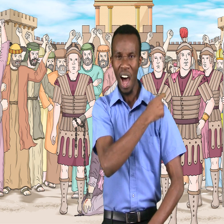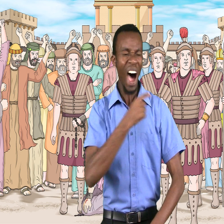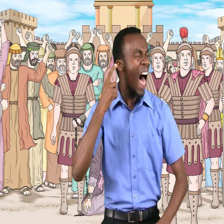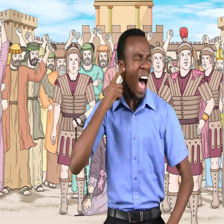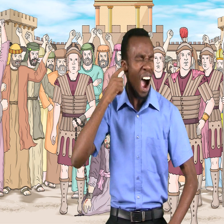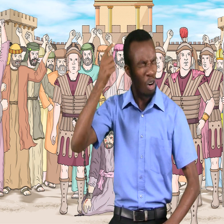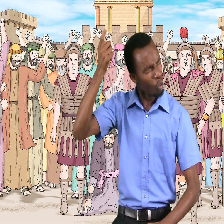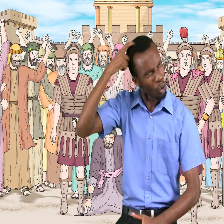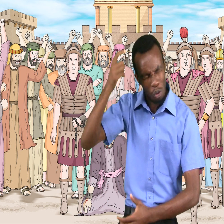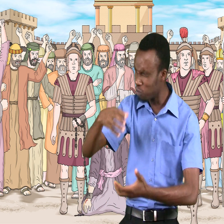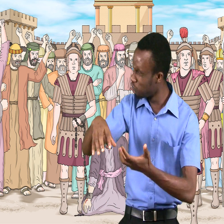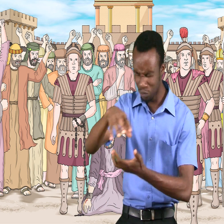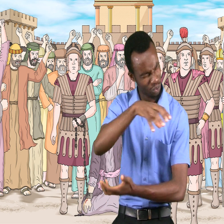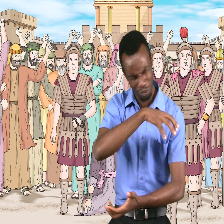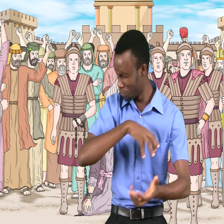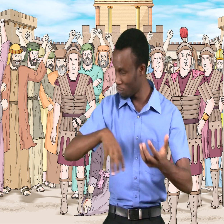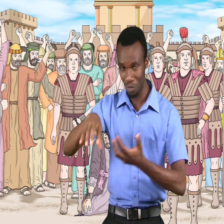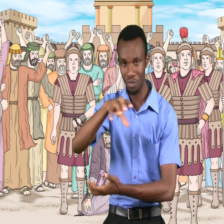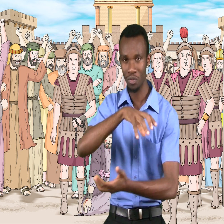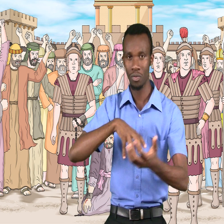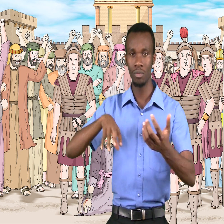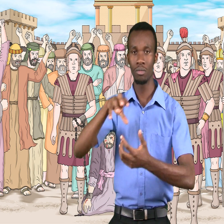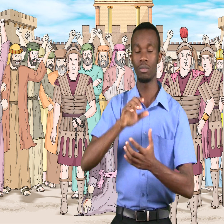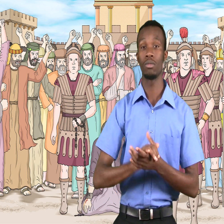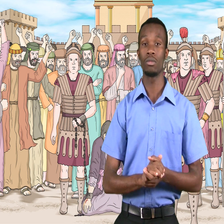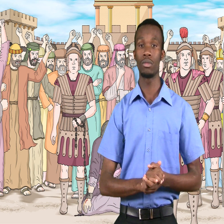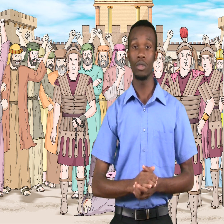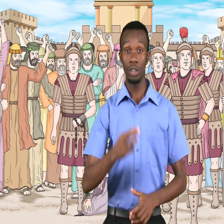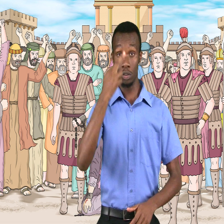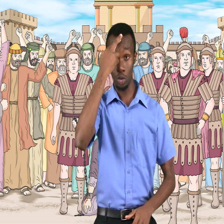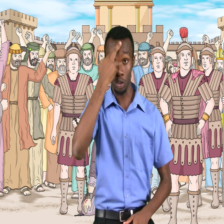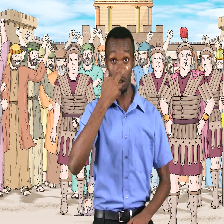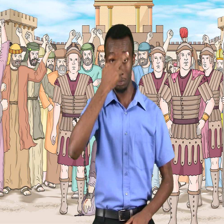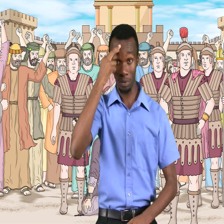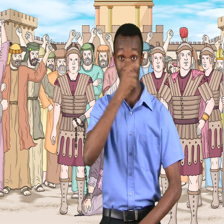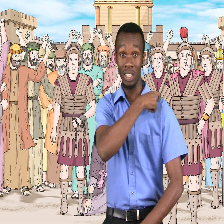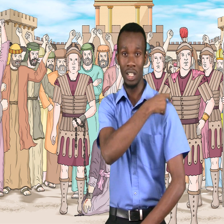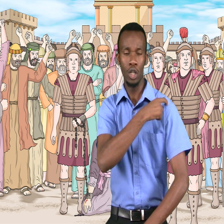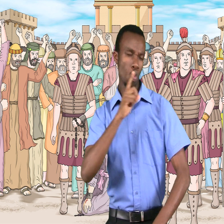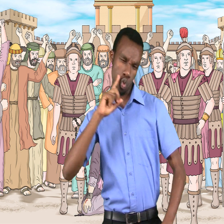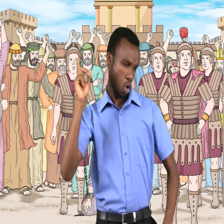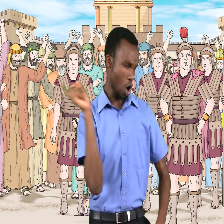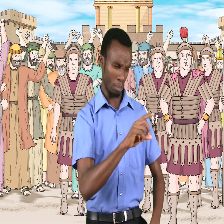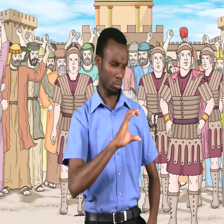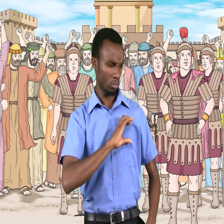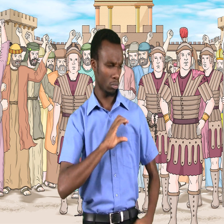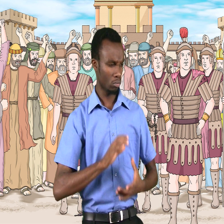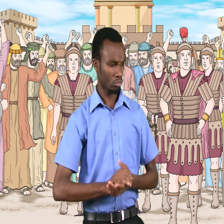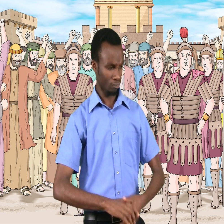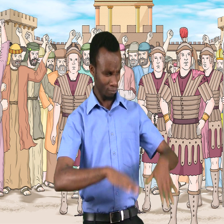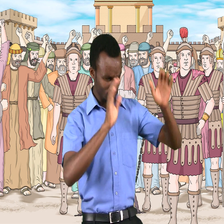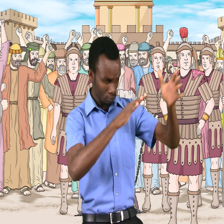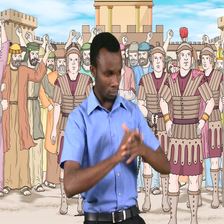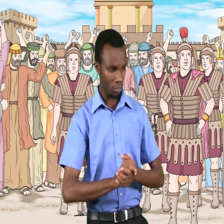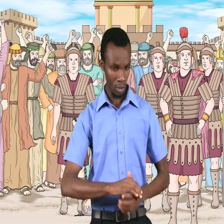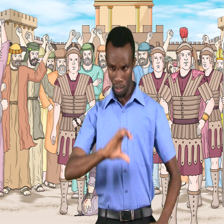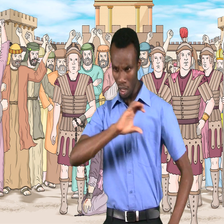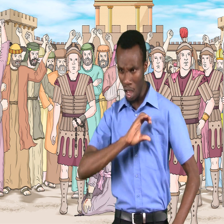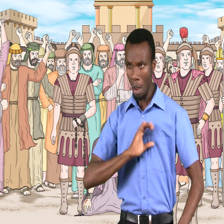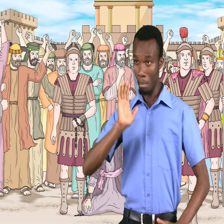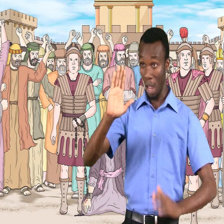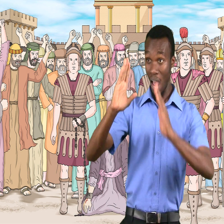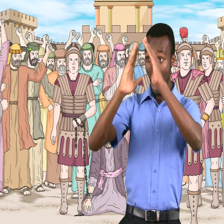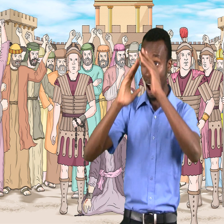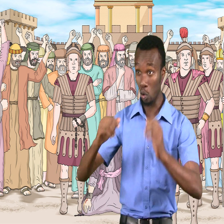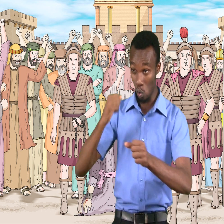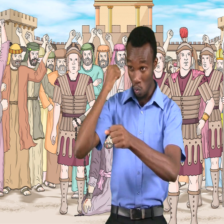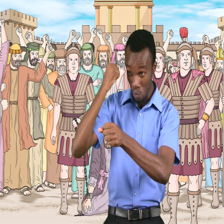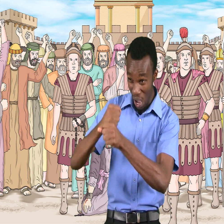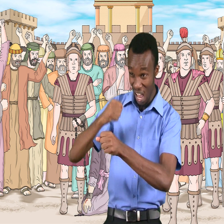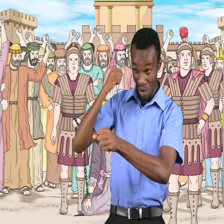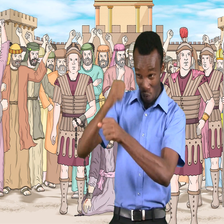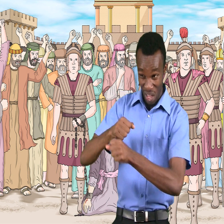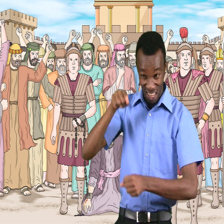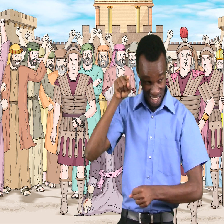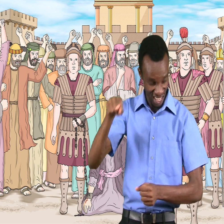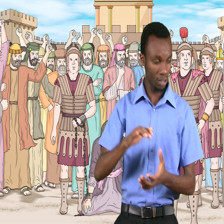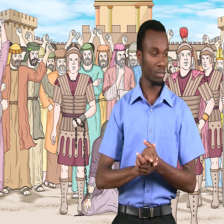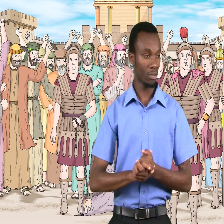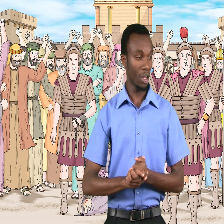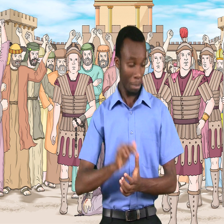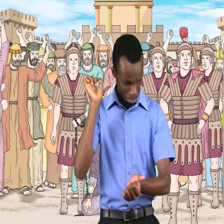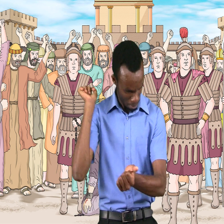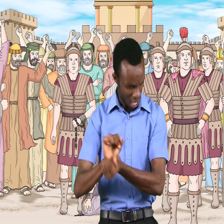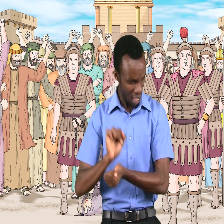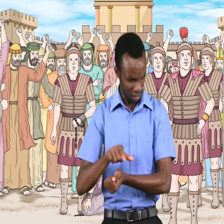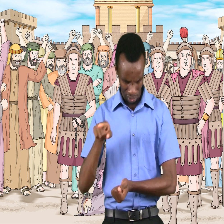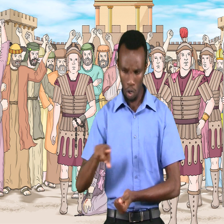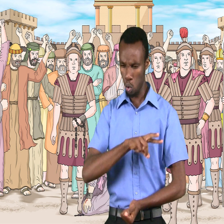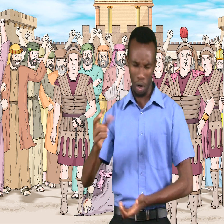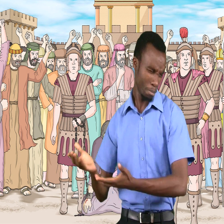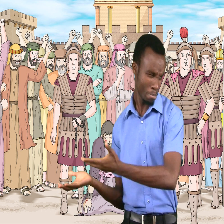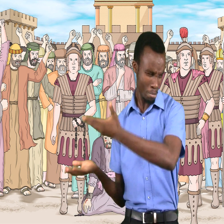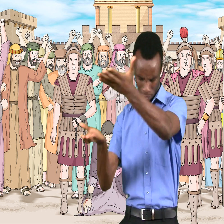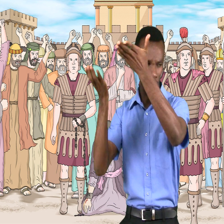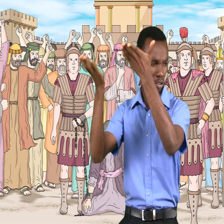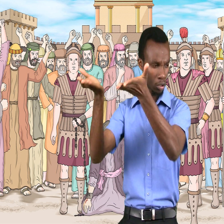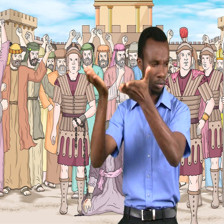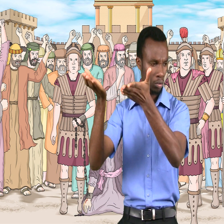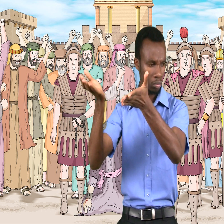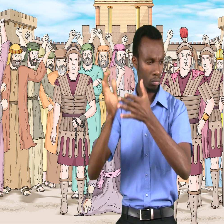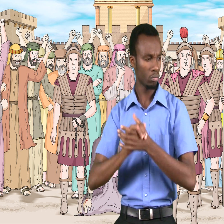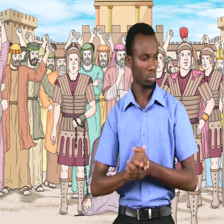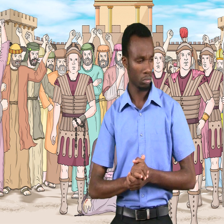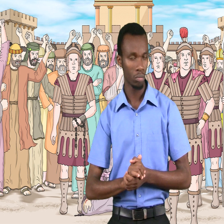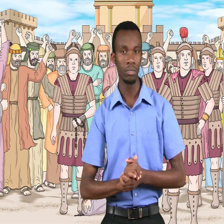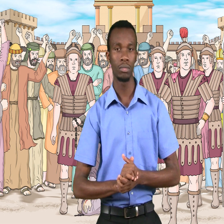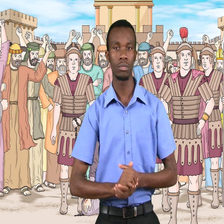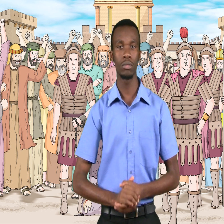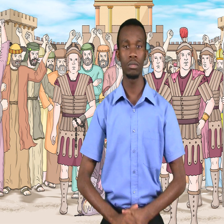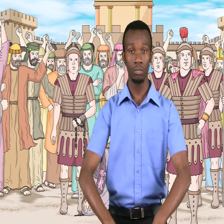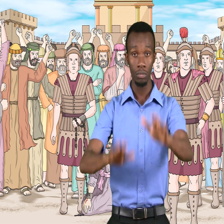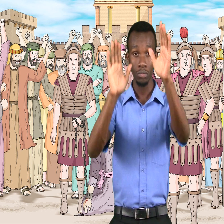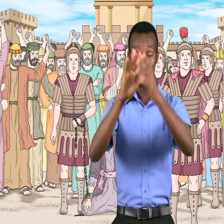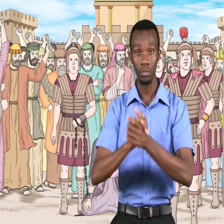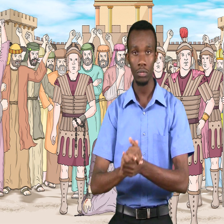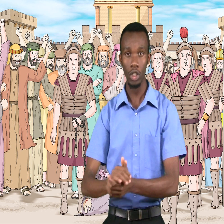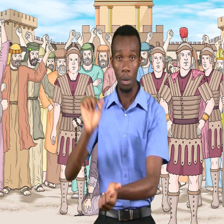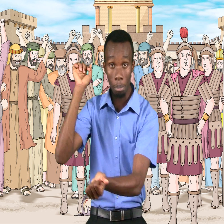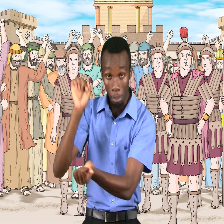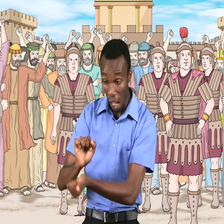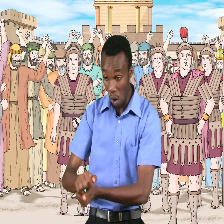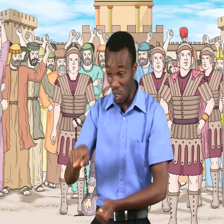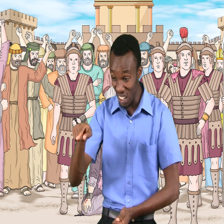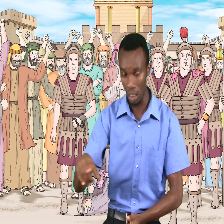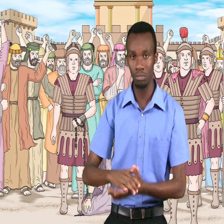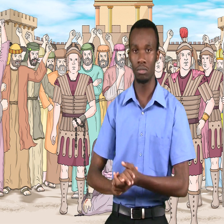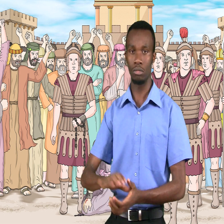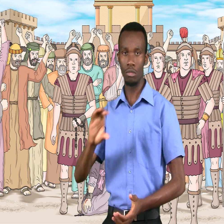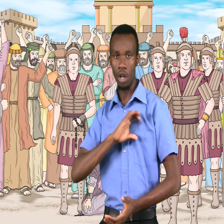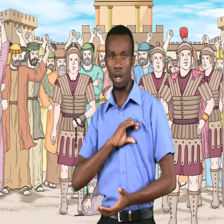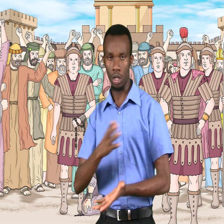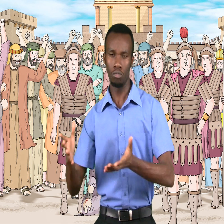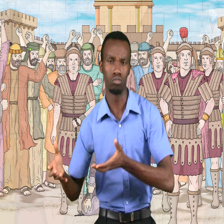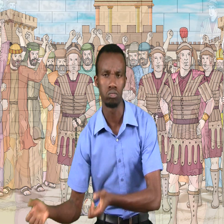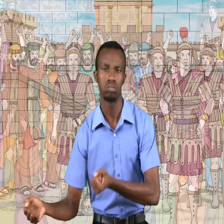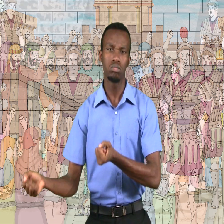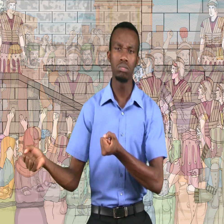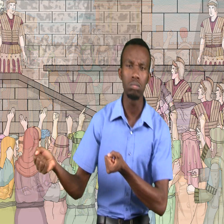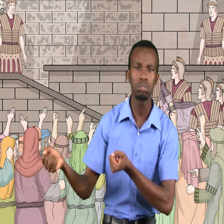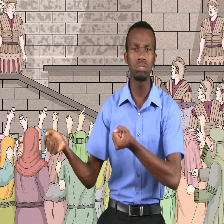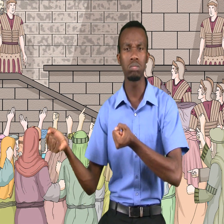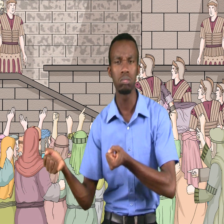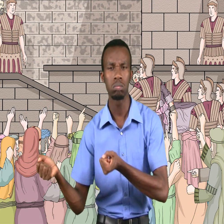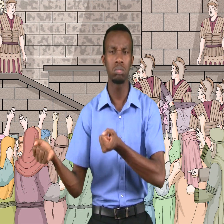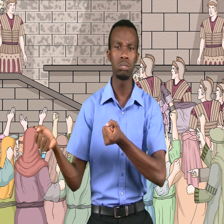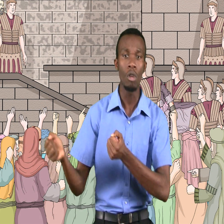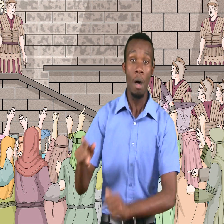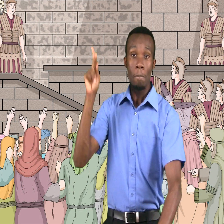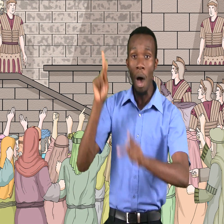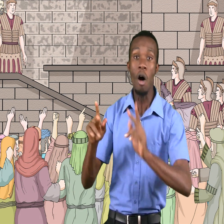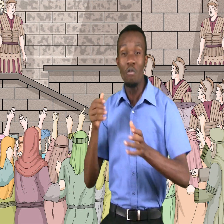And since the commander could not get at the truth because of the uproar, he ordered that Paul be brought into the barracks.